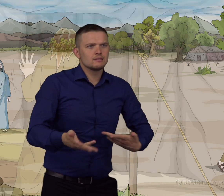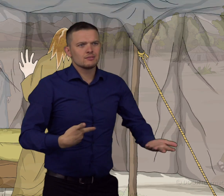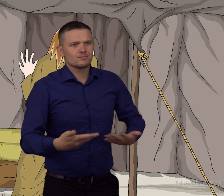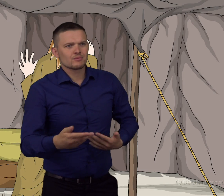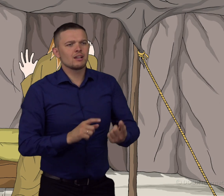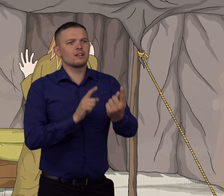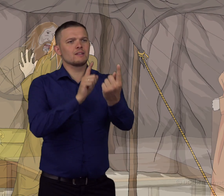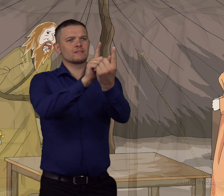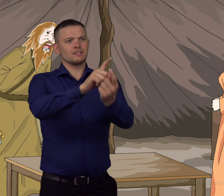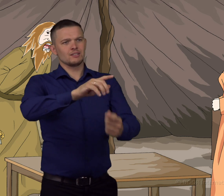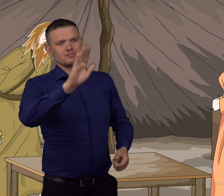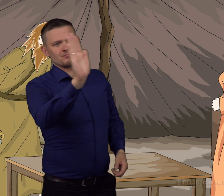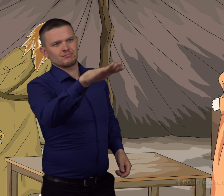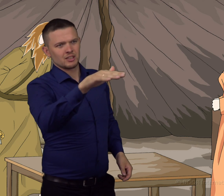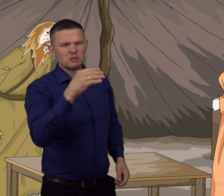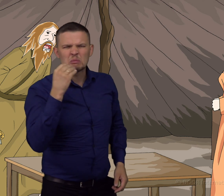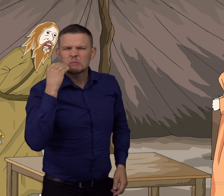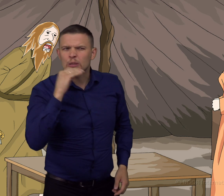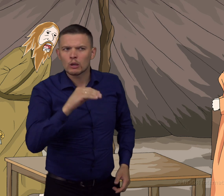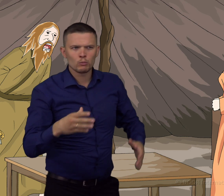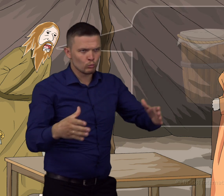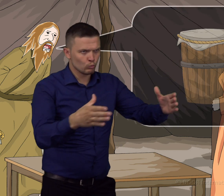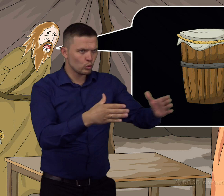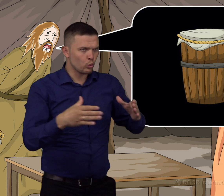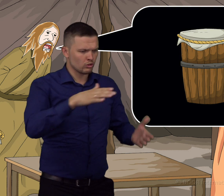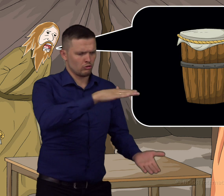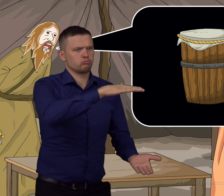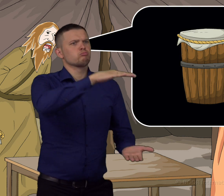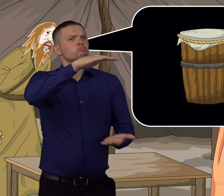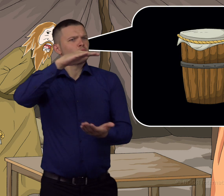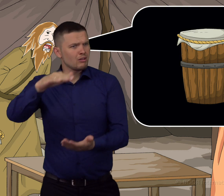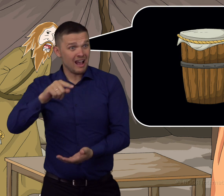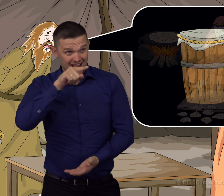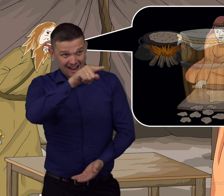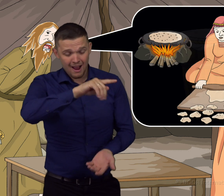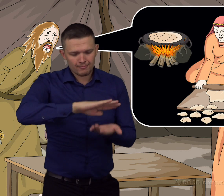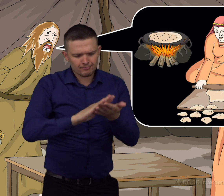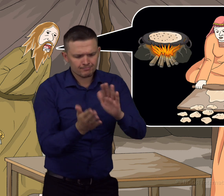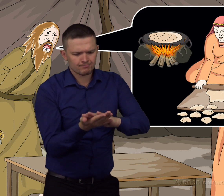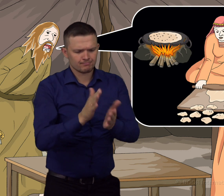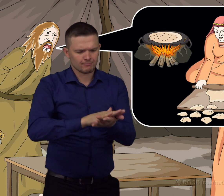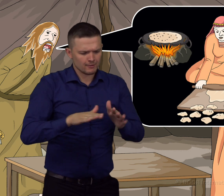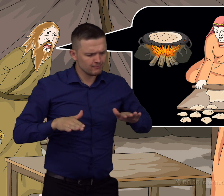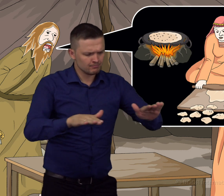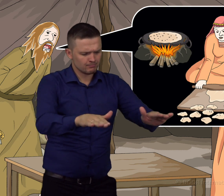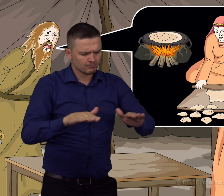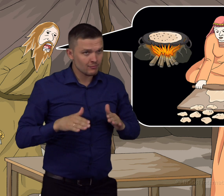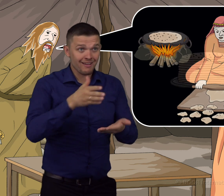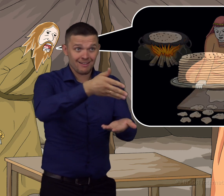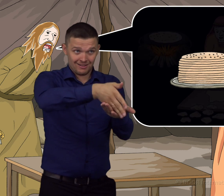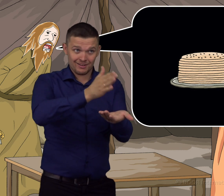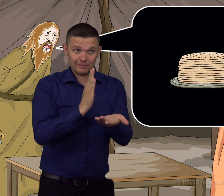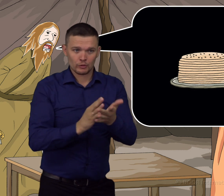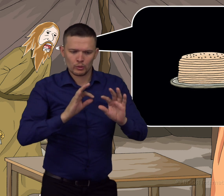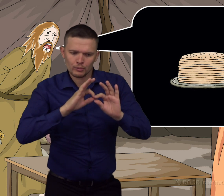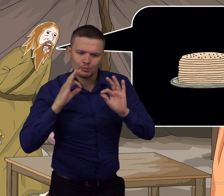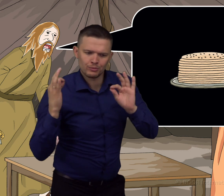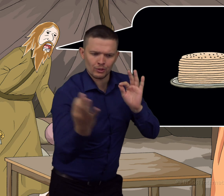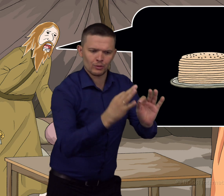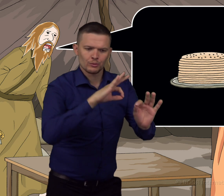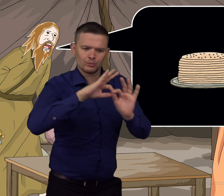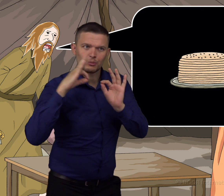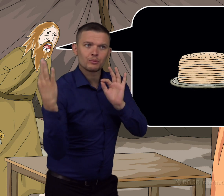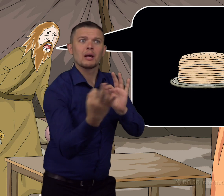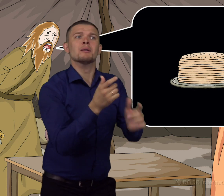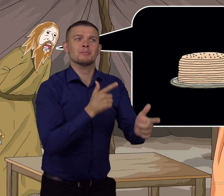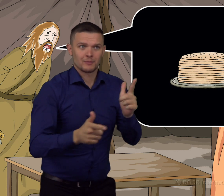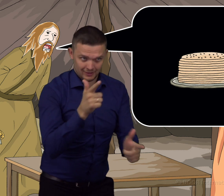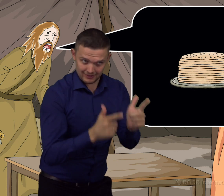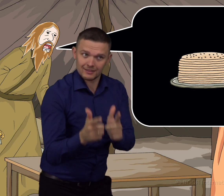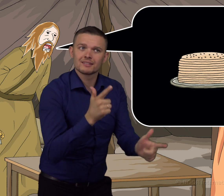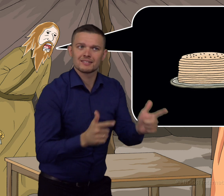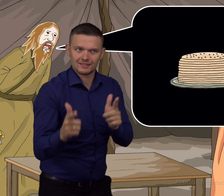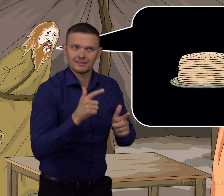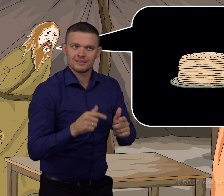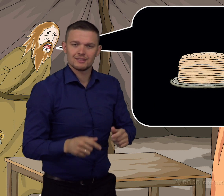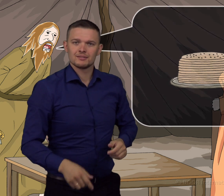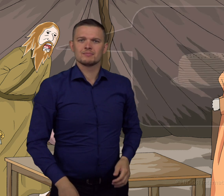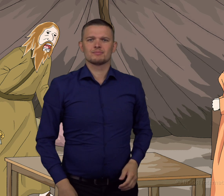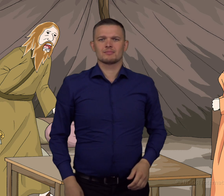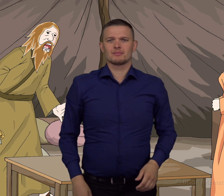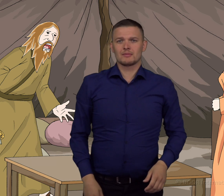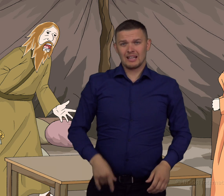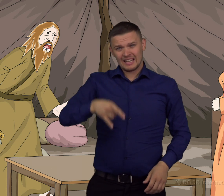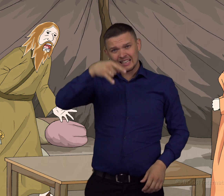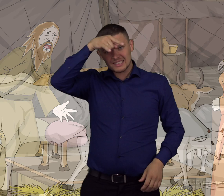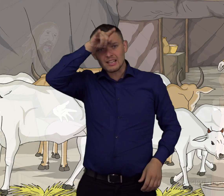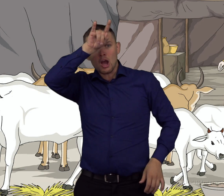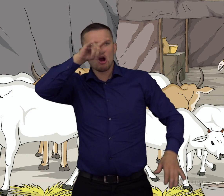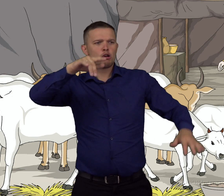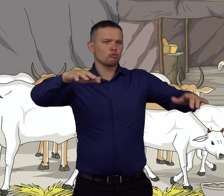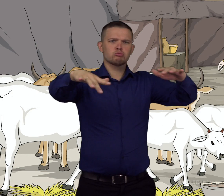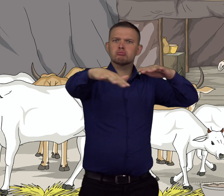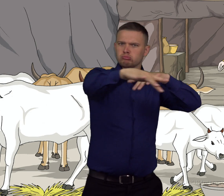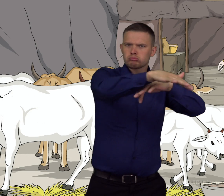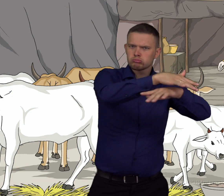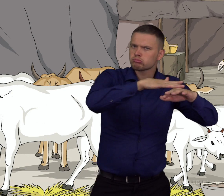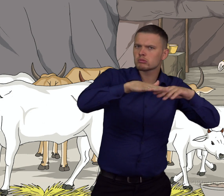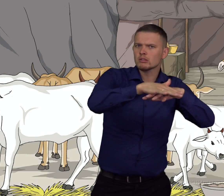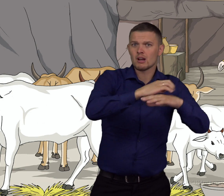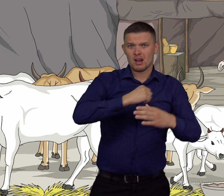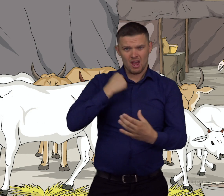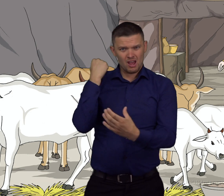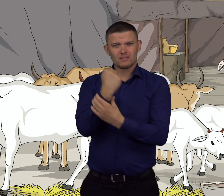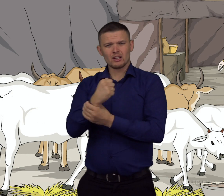Prepare three seahs of fine flour, knead it, and bake some bread.”